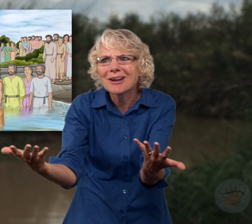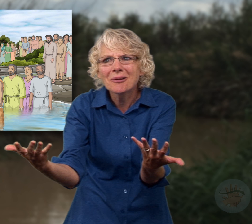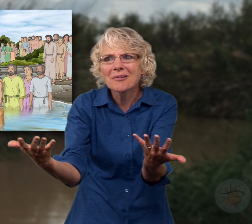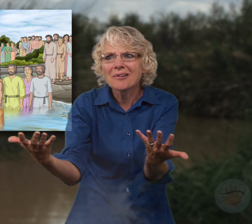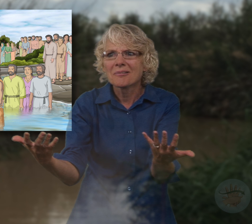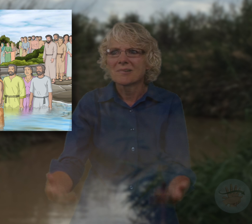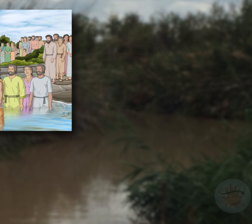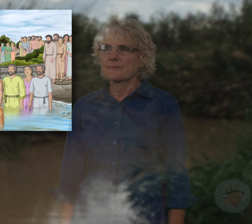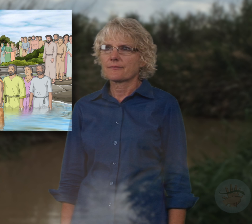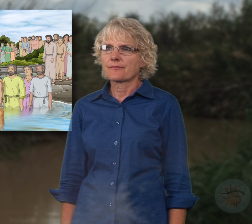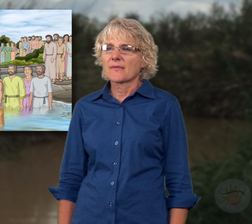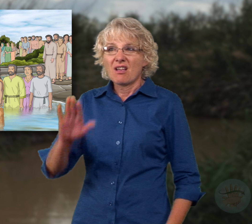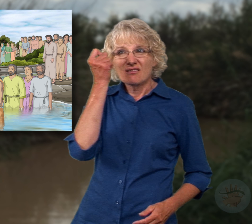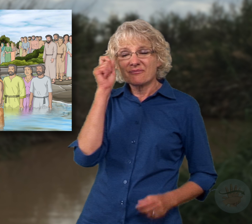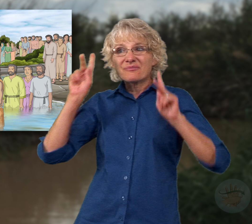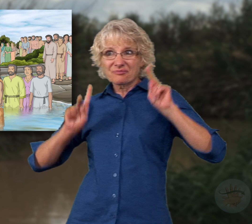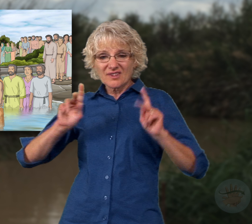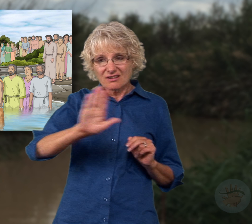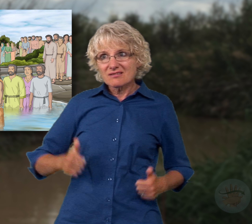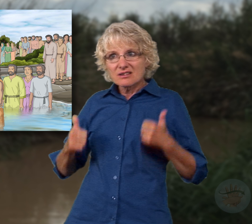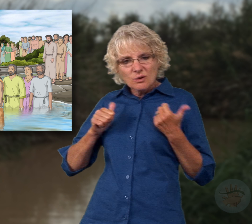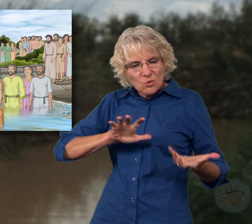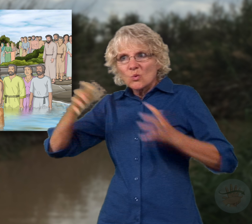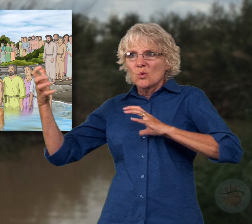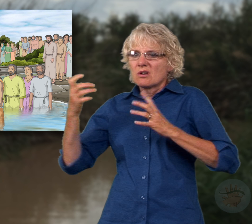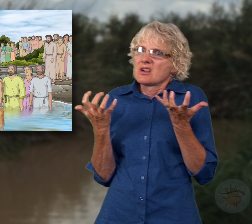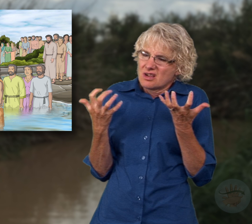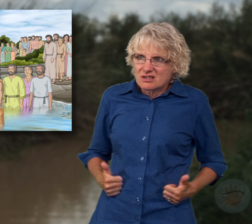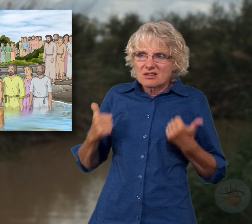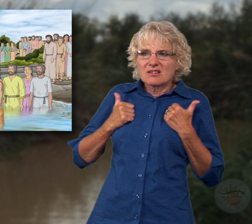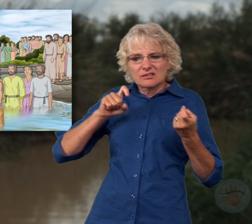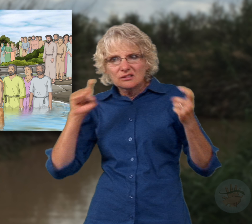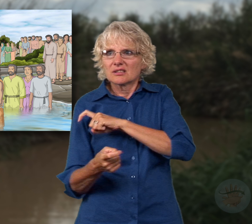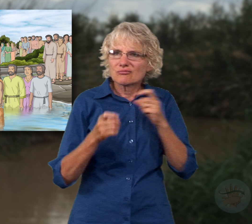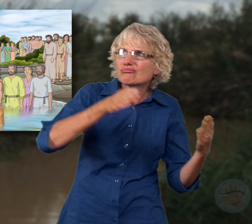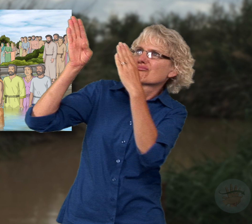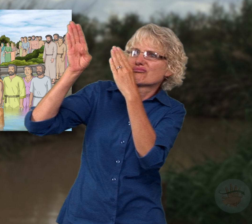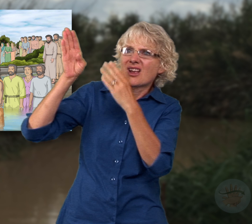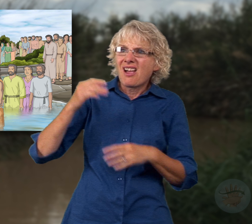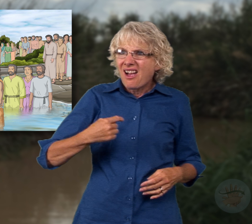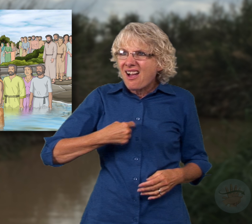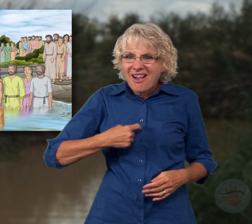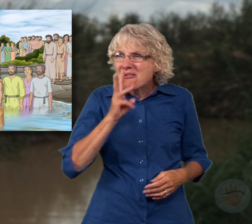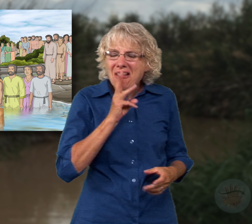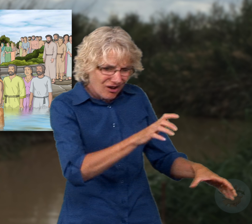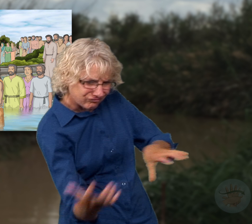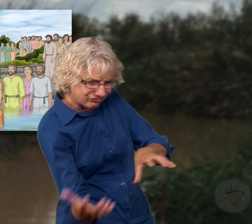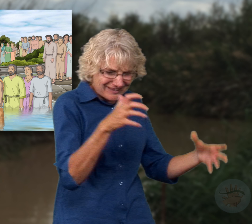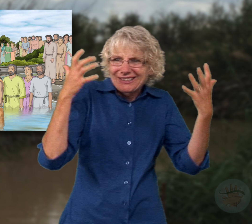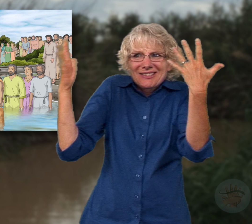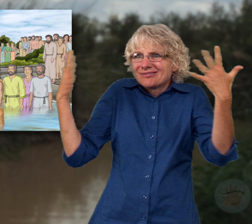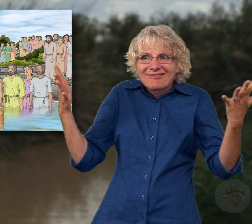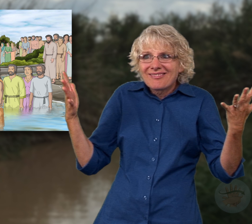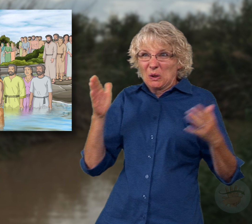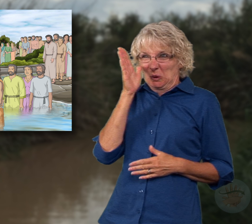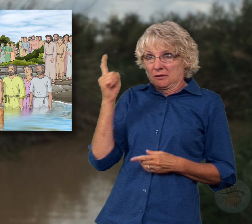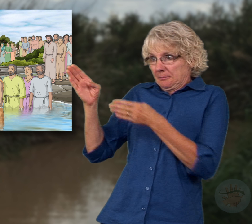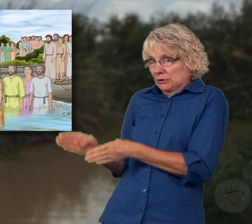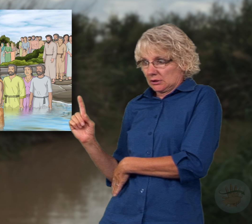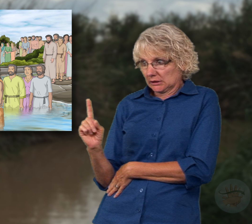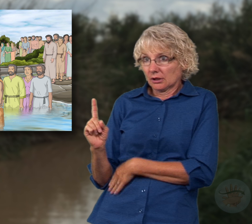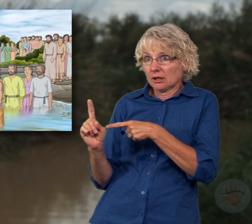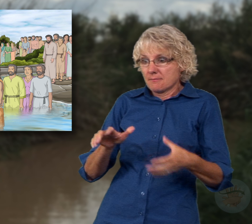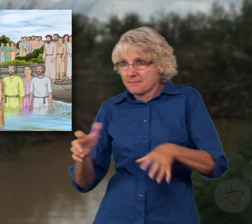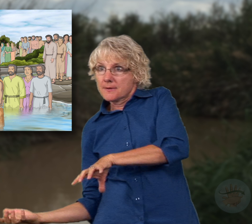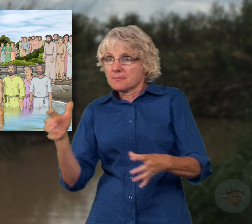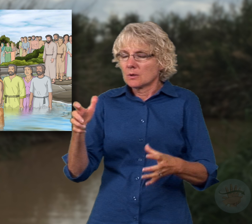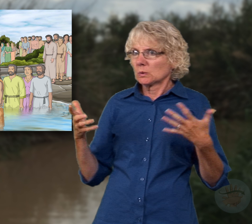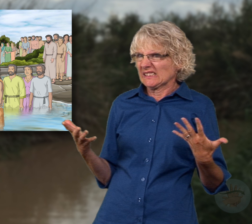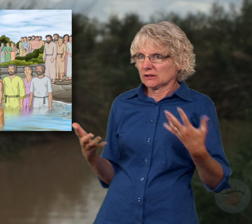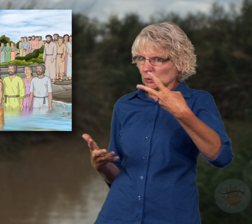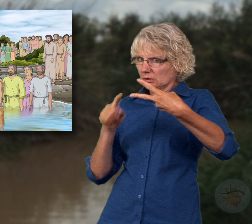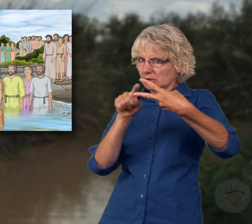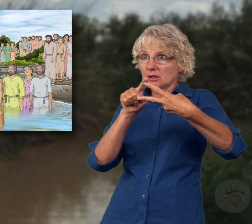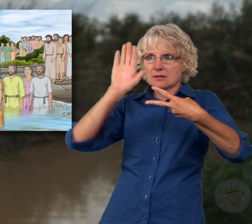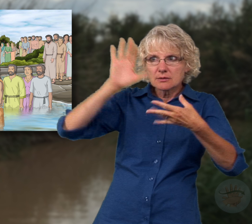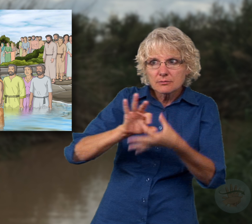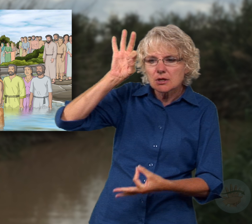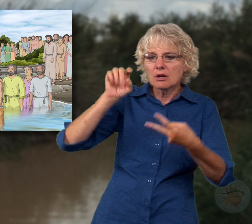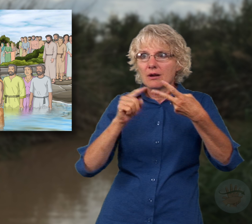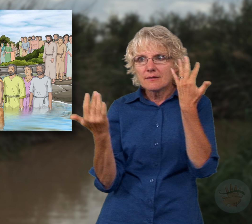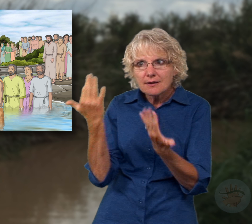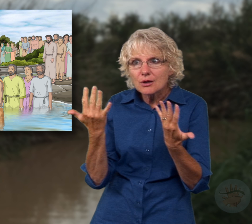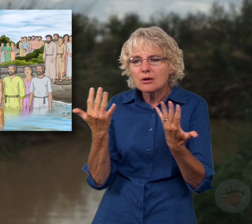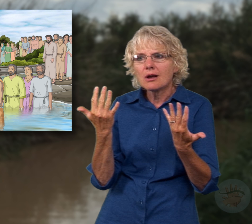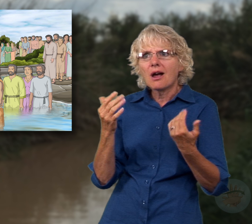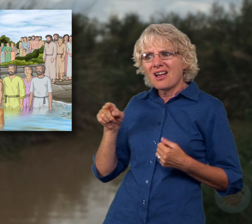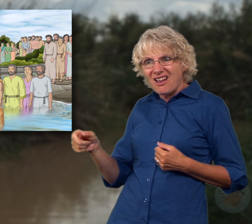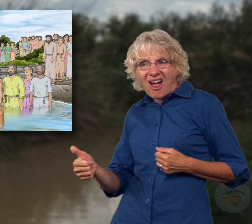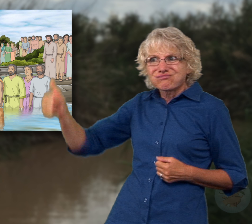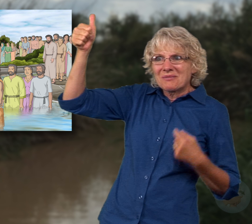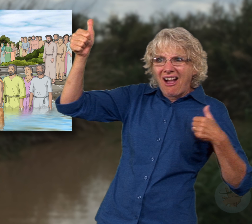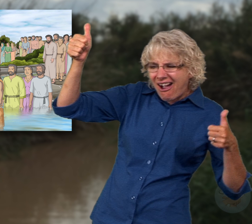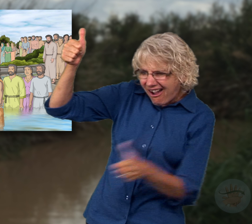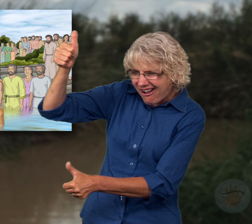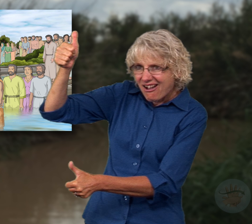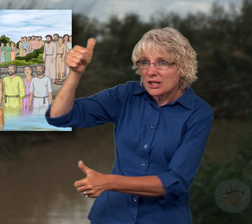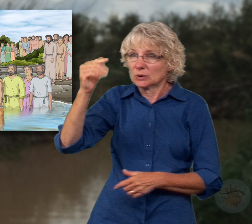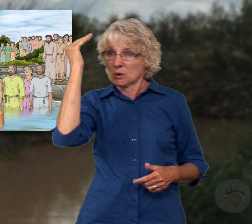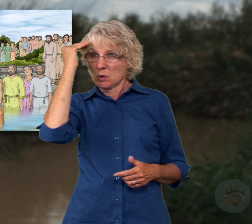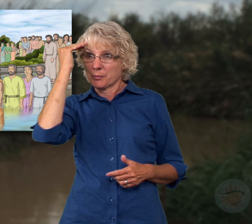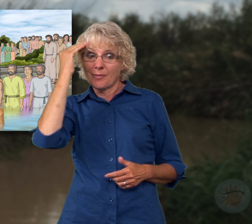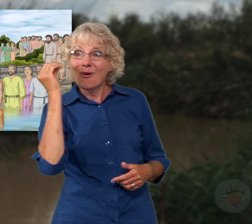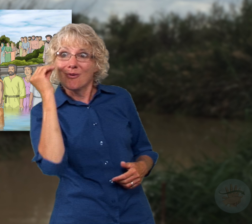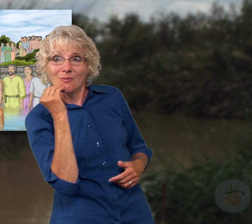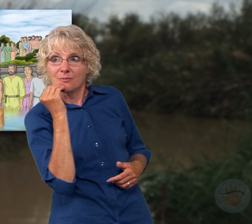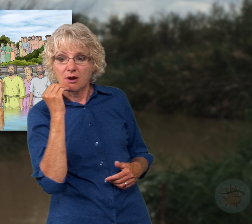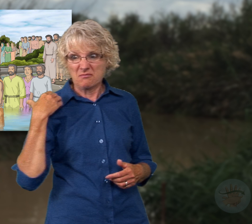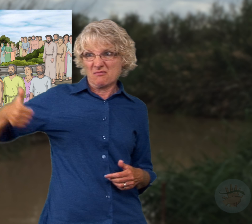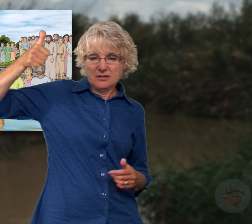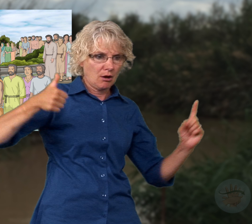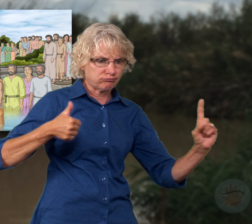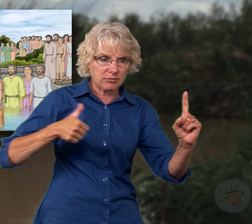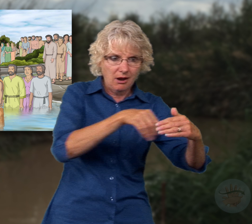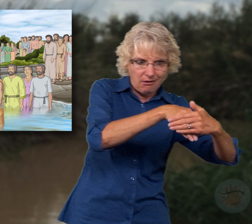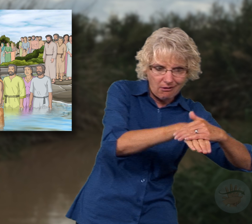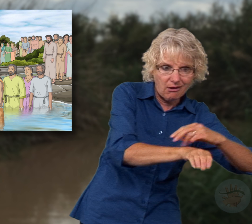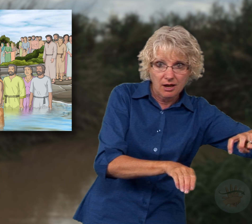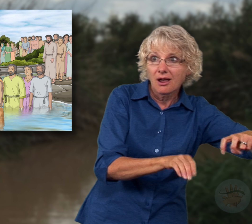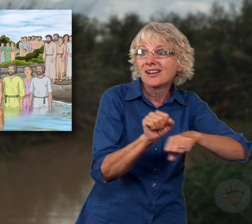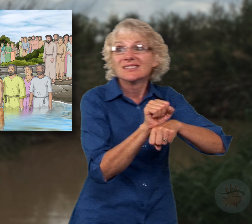I baptize you with water for repentance, but after me will come One more powerful than I, whose sandals I am not worthy to carry.